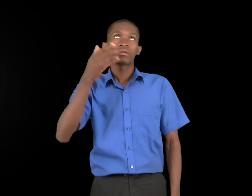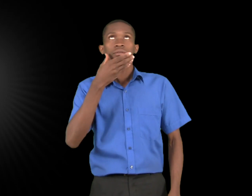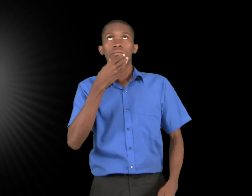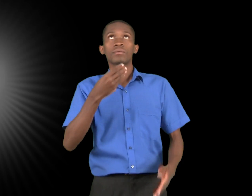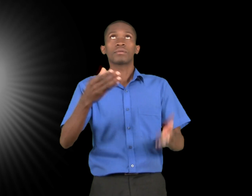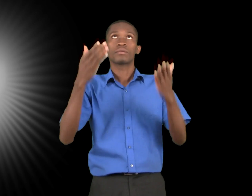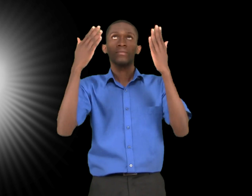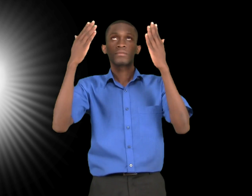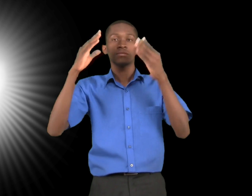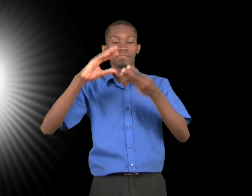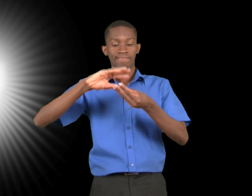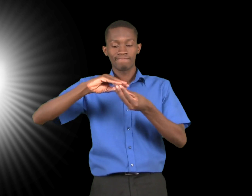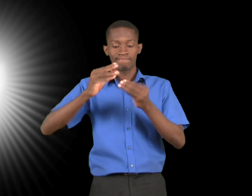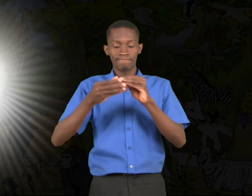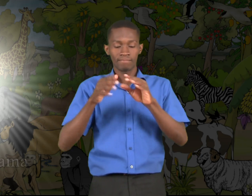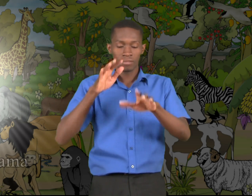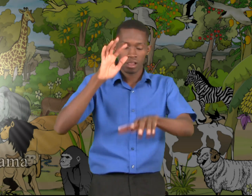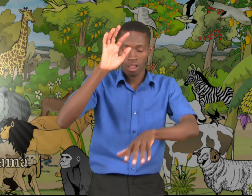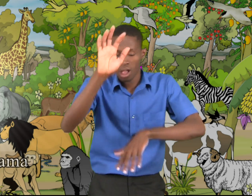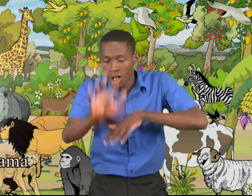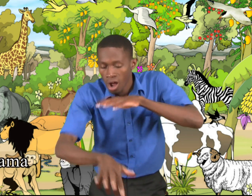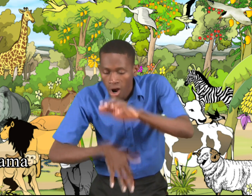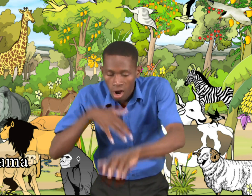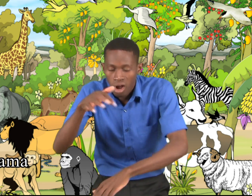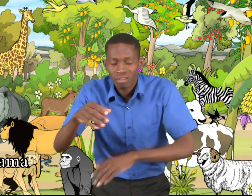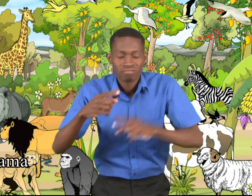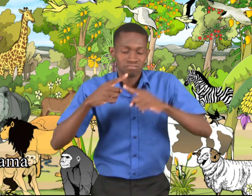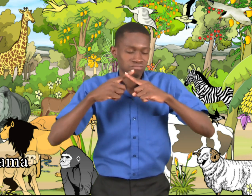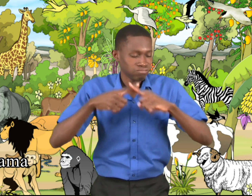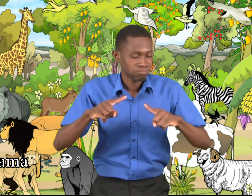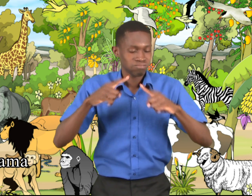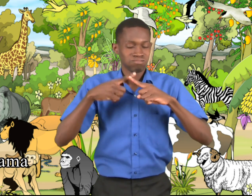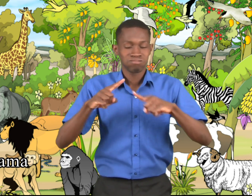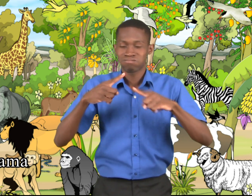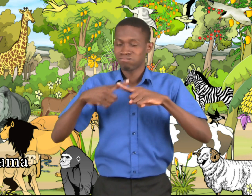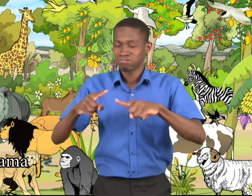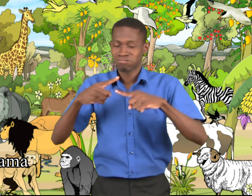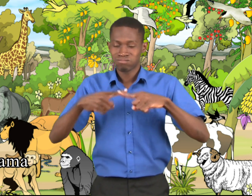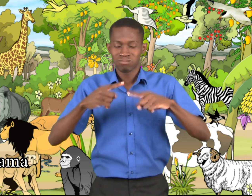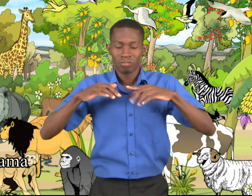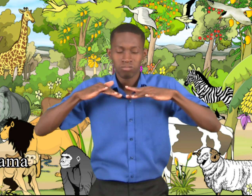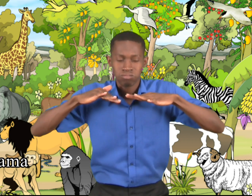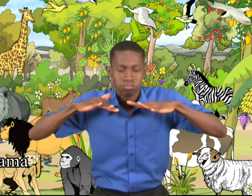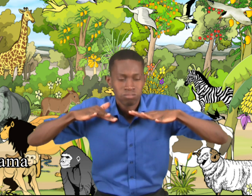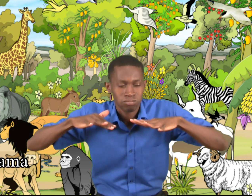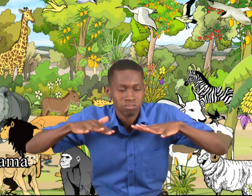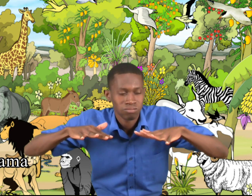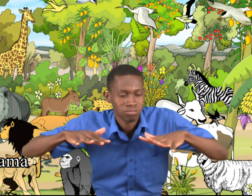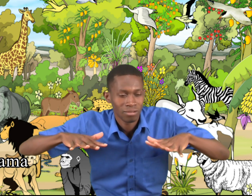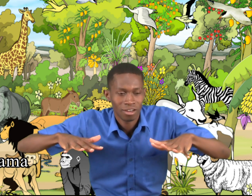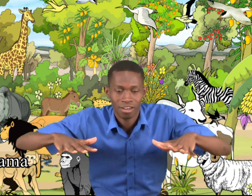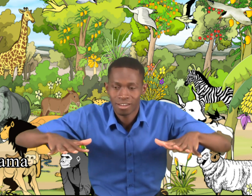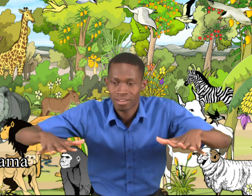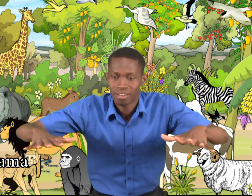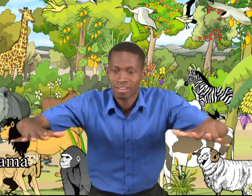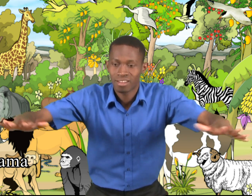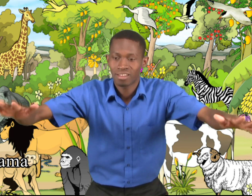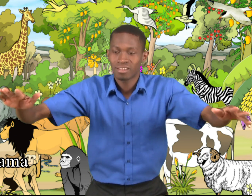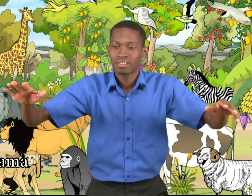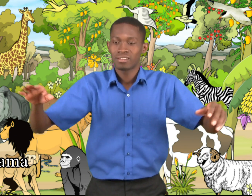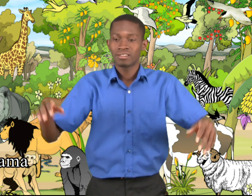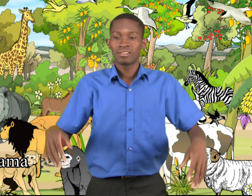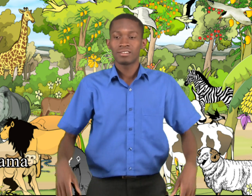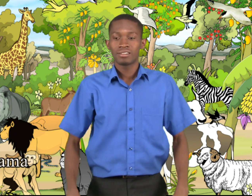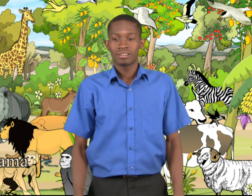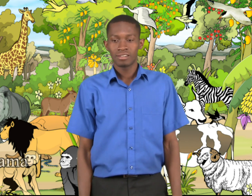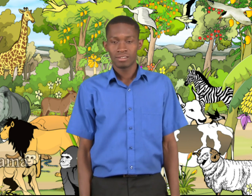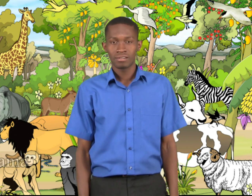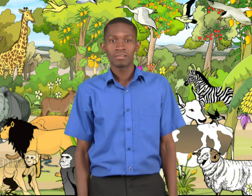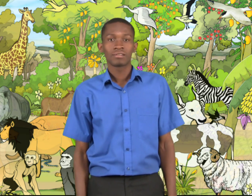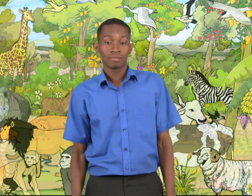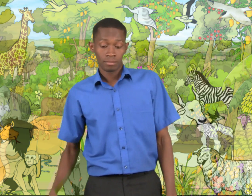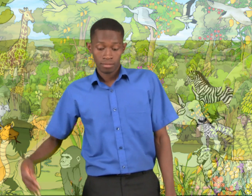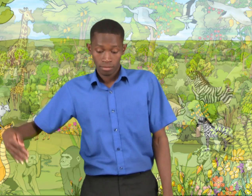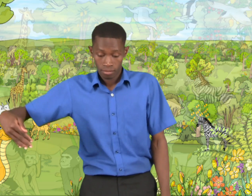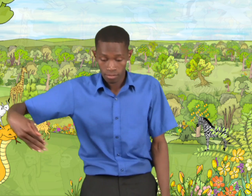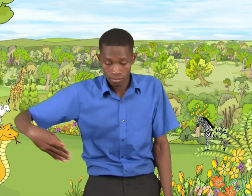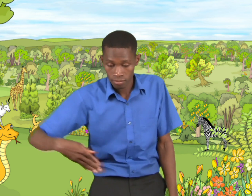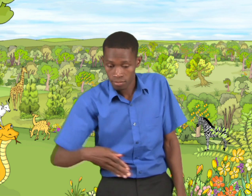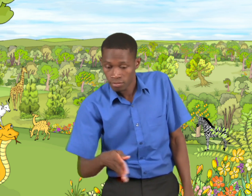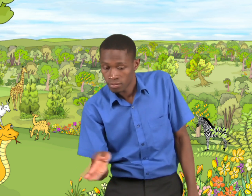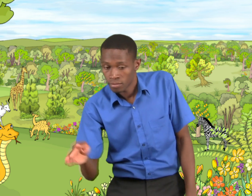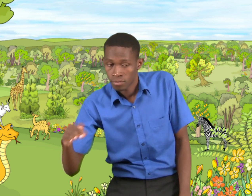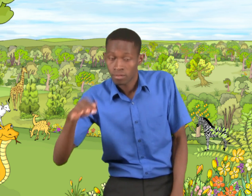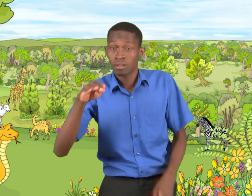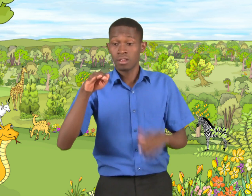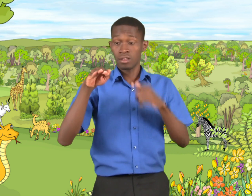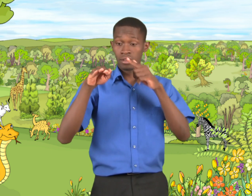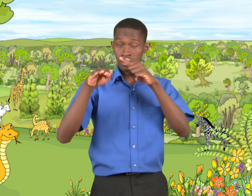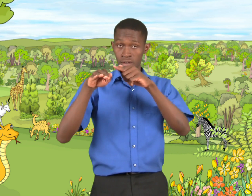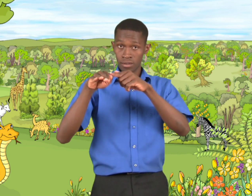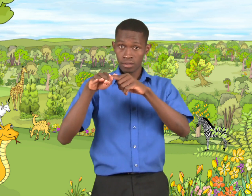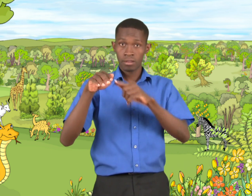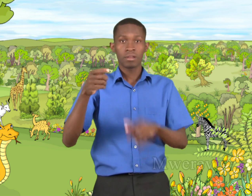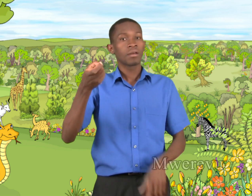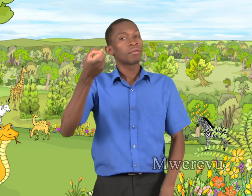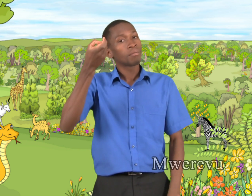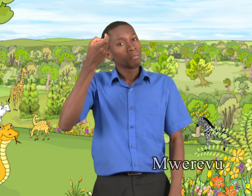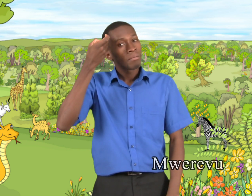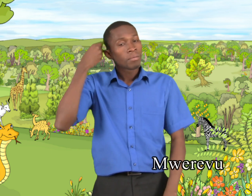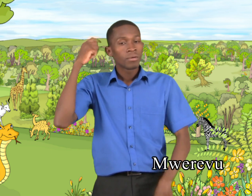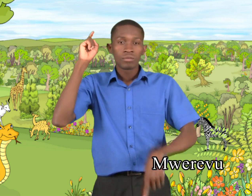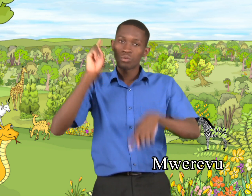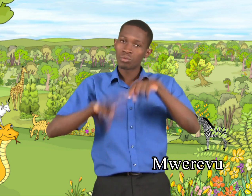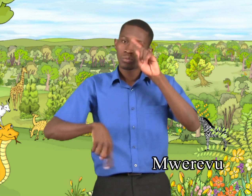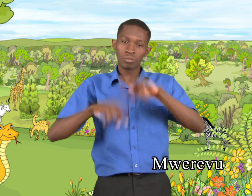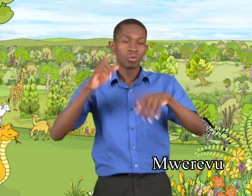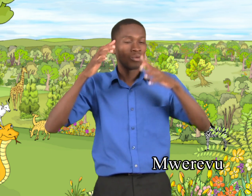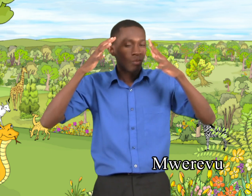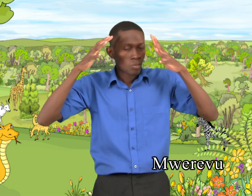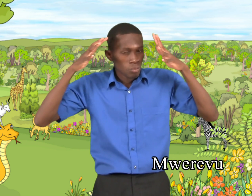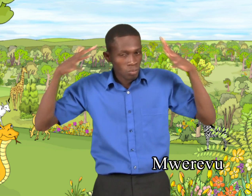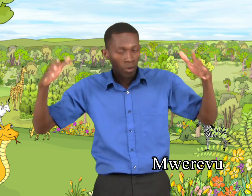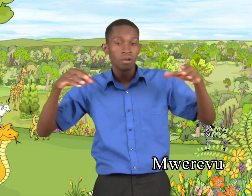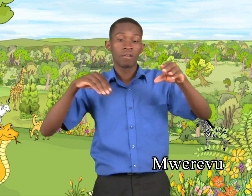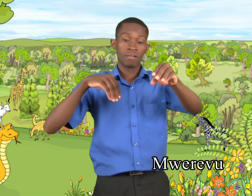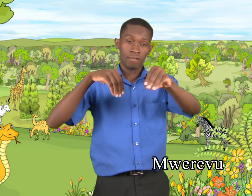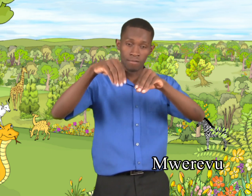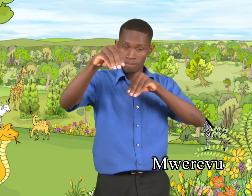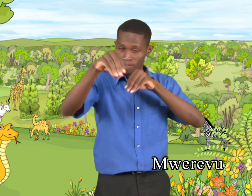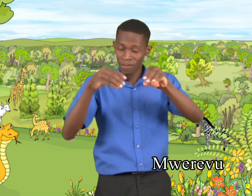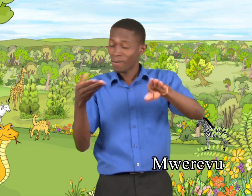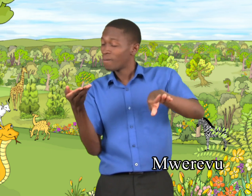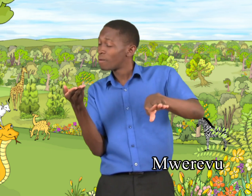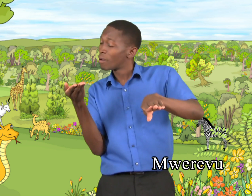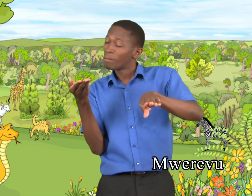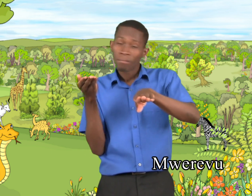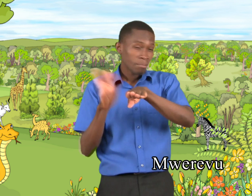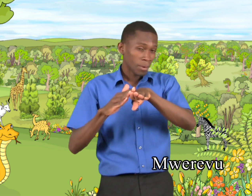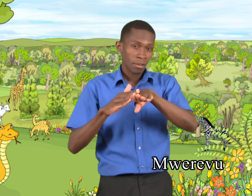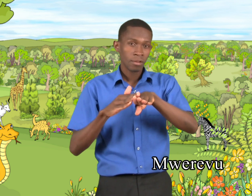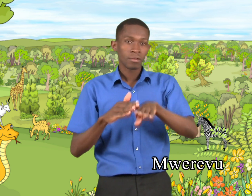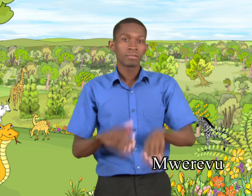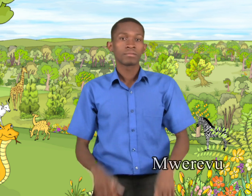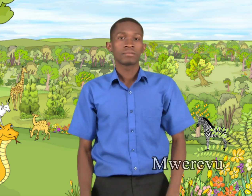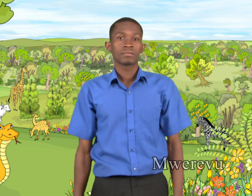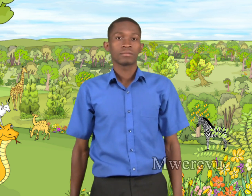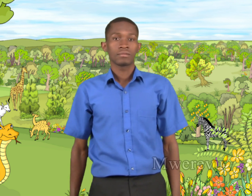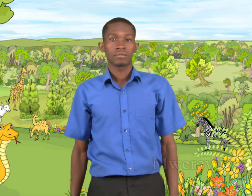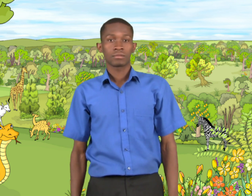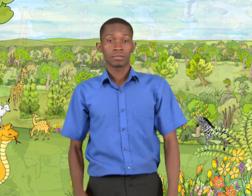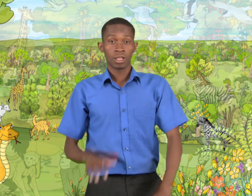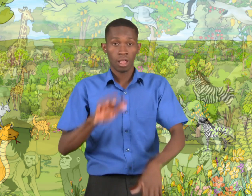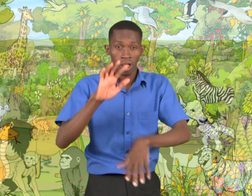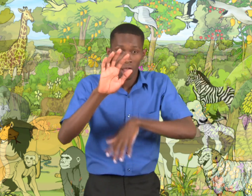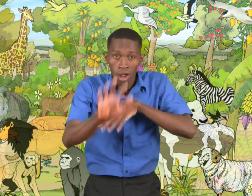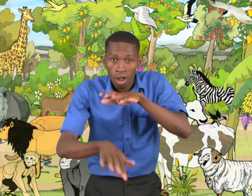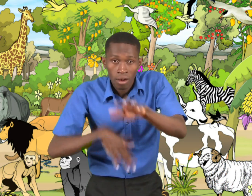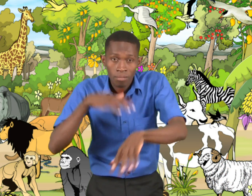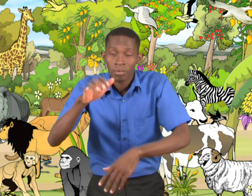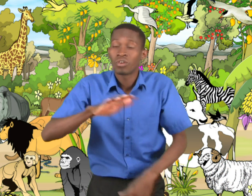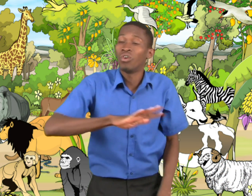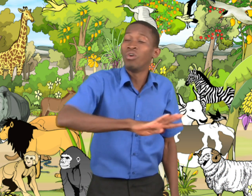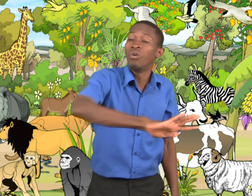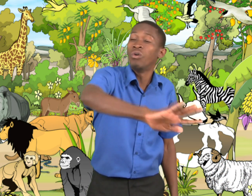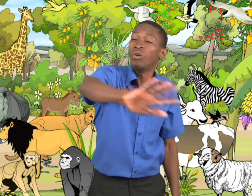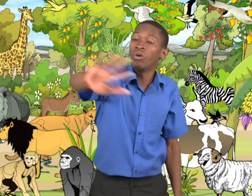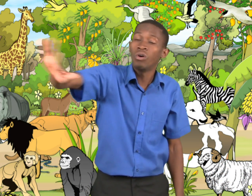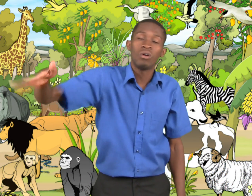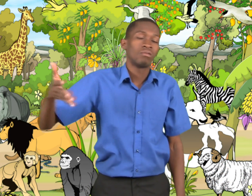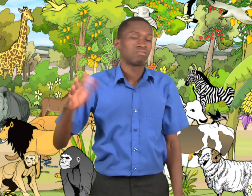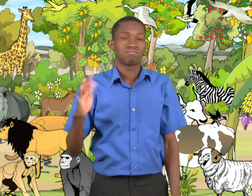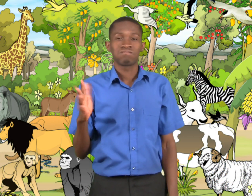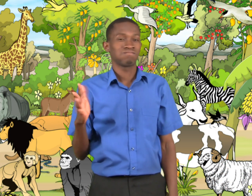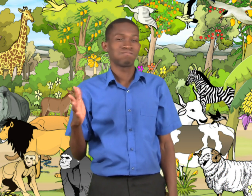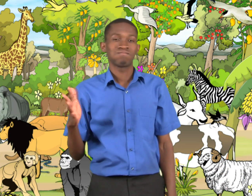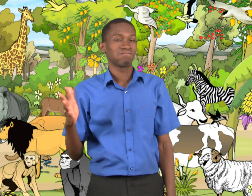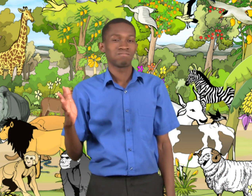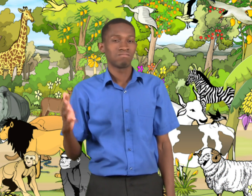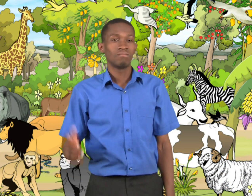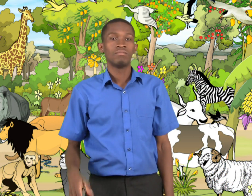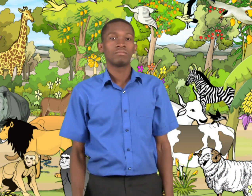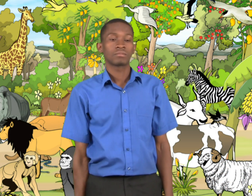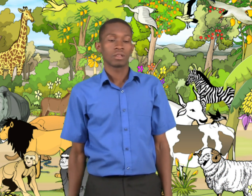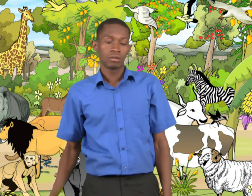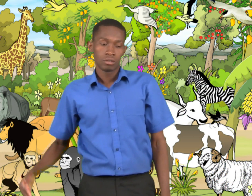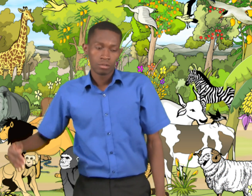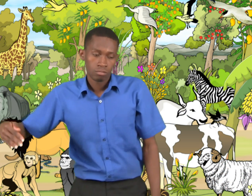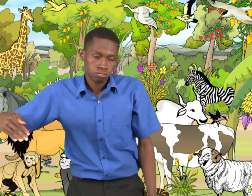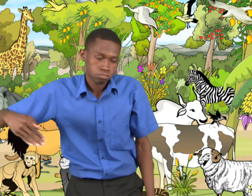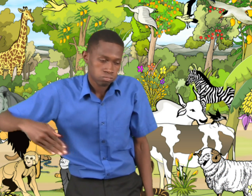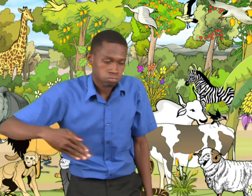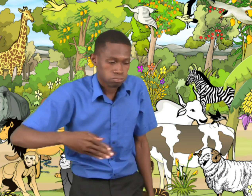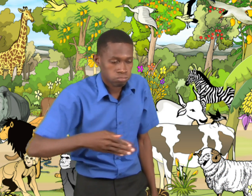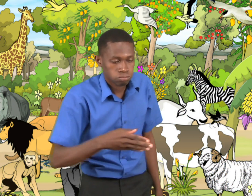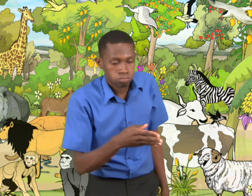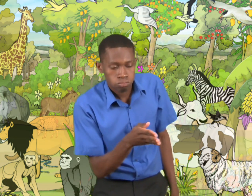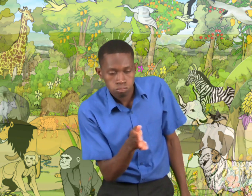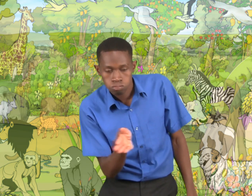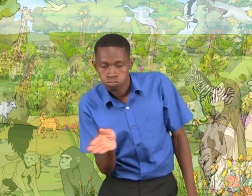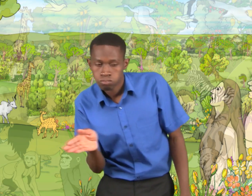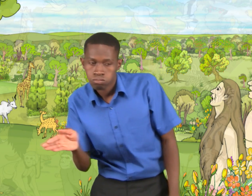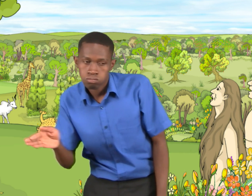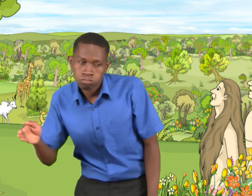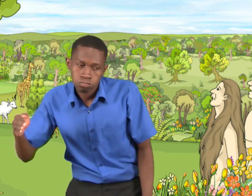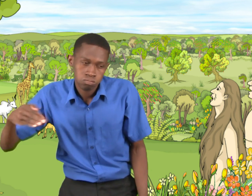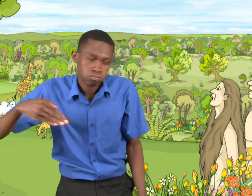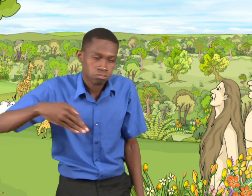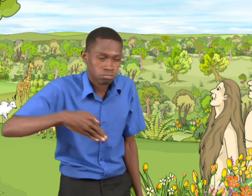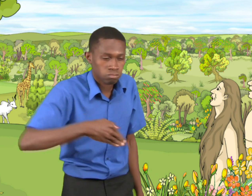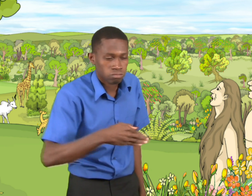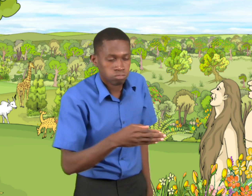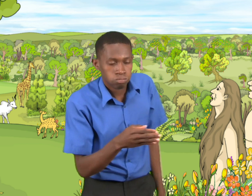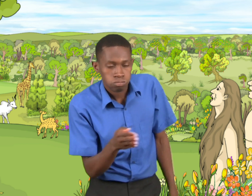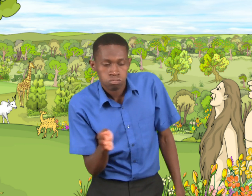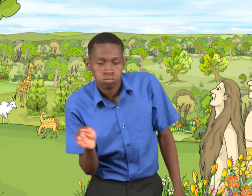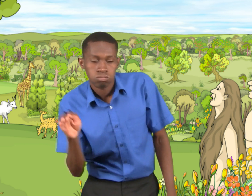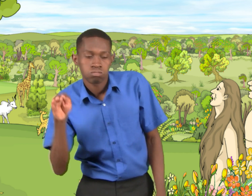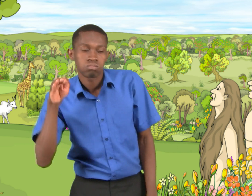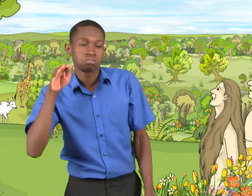Now the serpent was more crafty than any beast of the field that the LORD God had made.